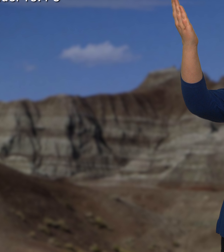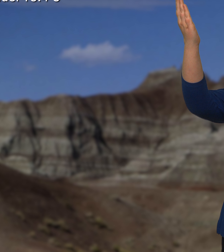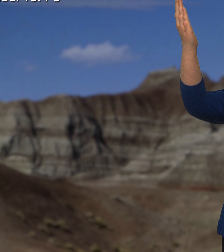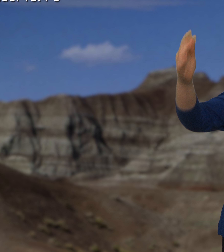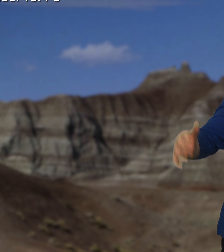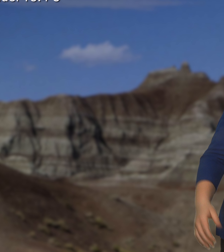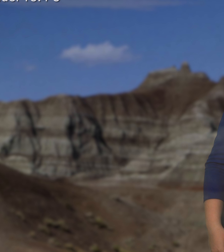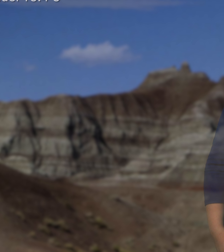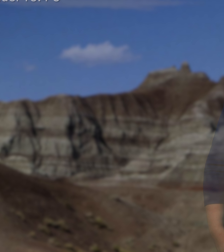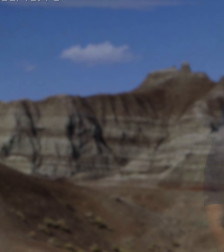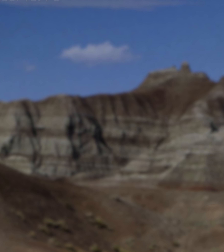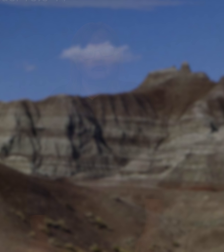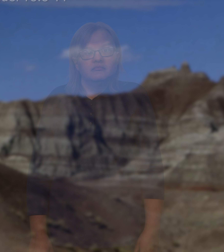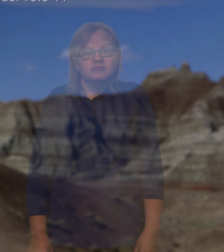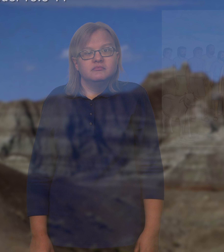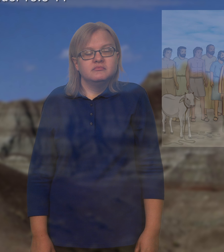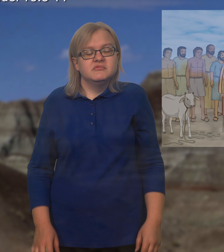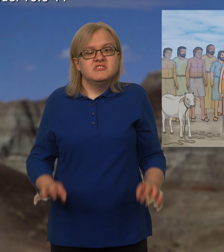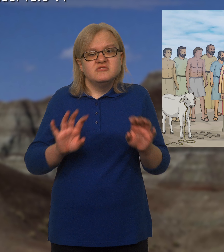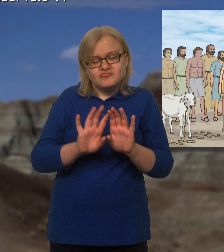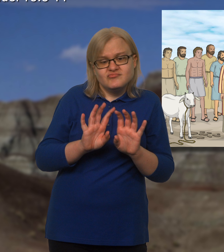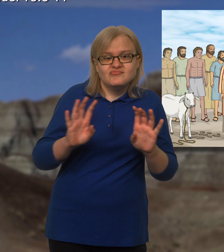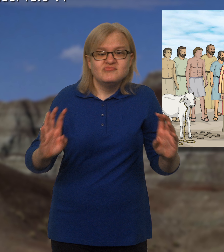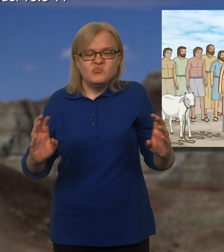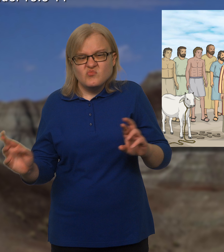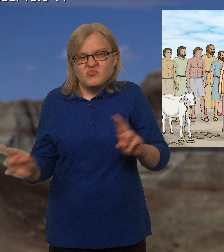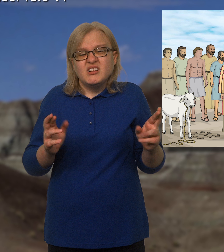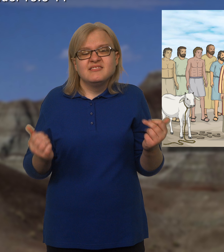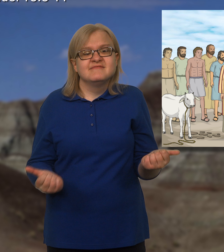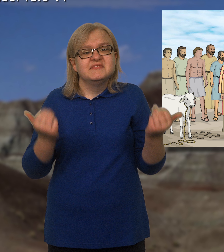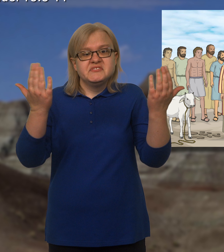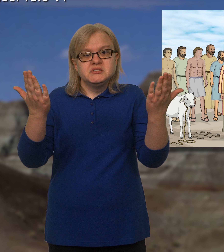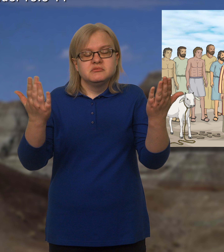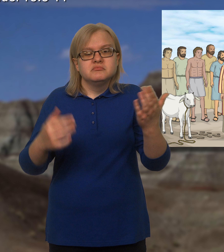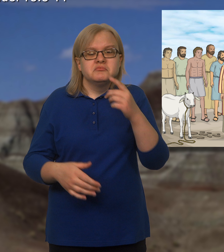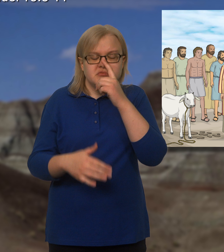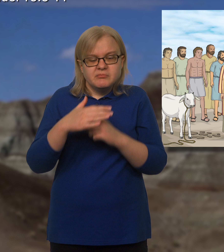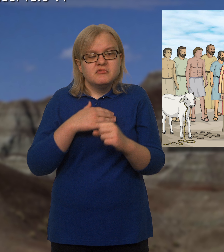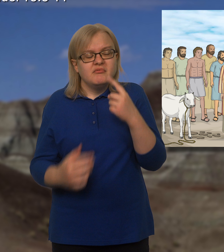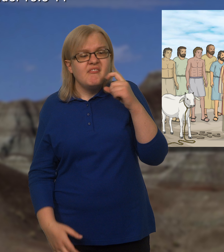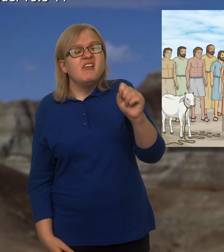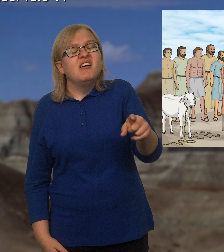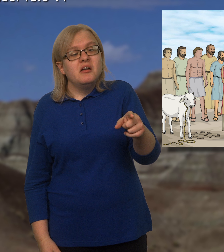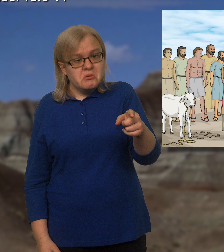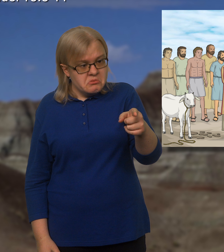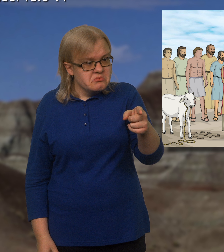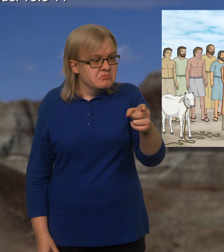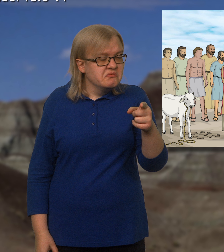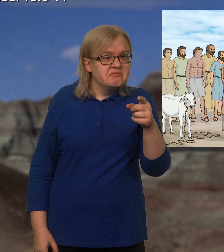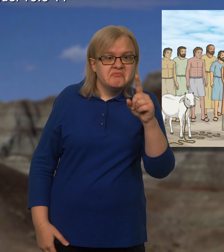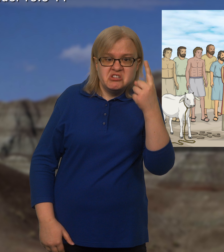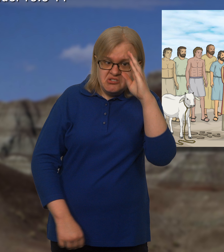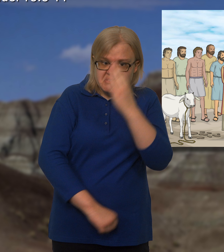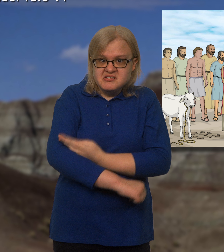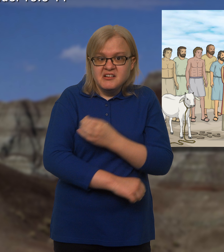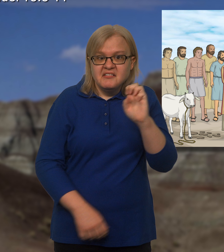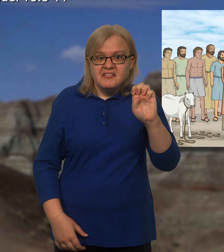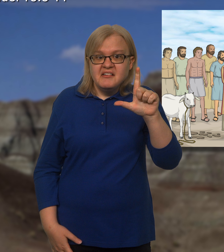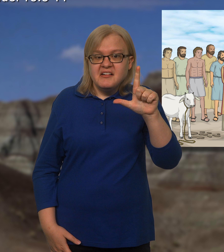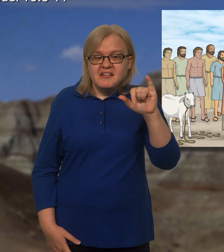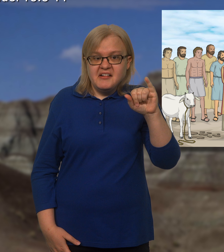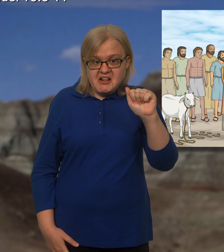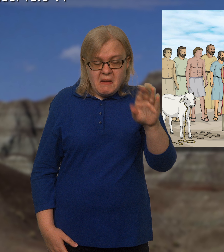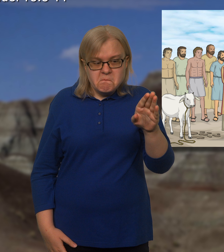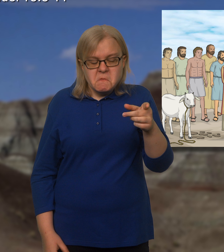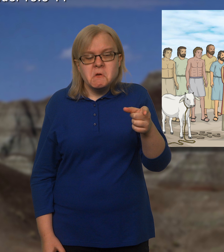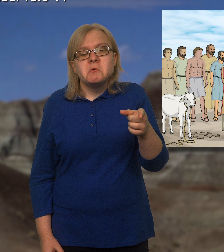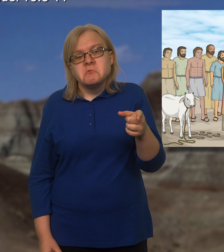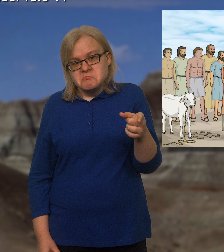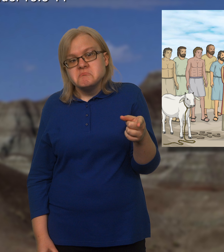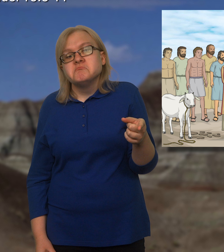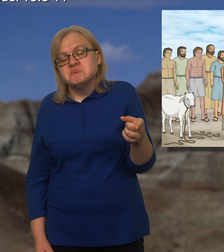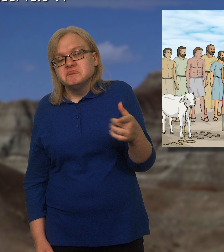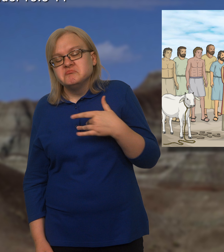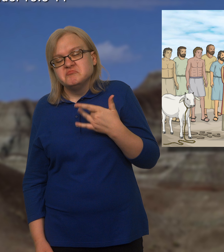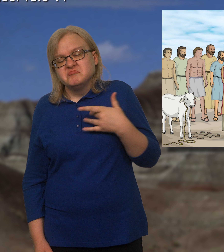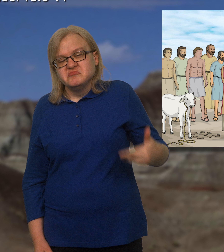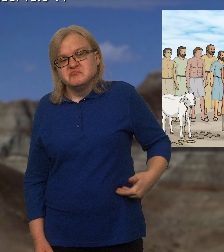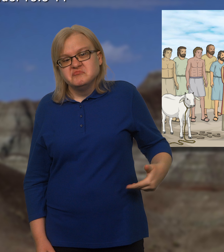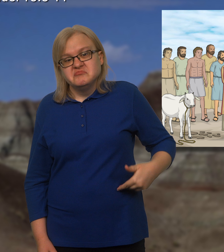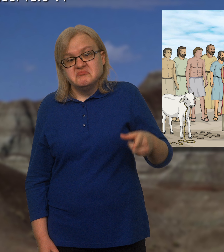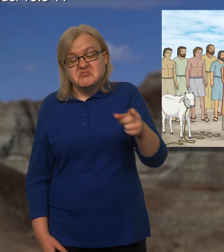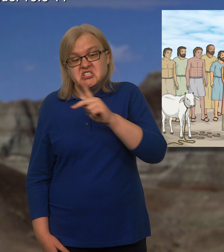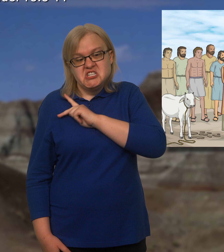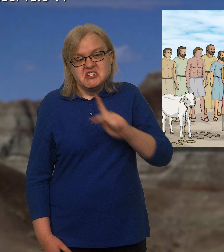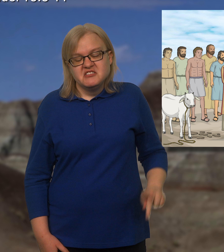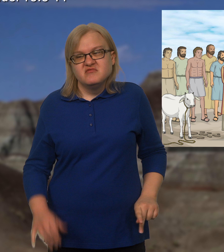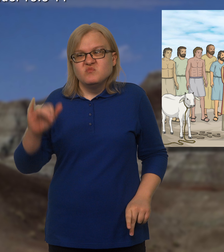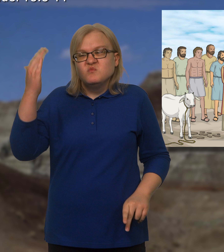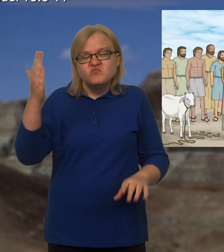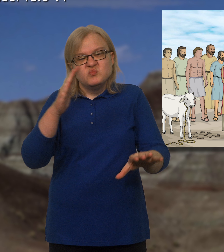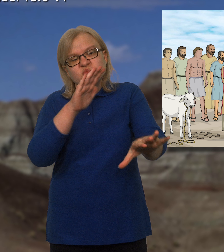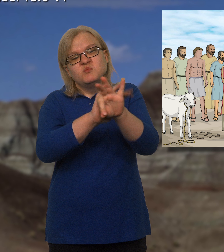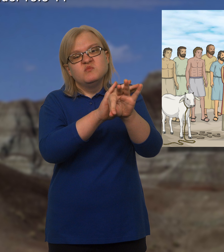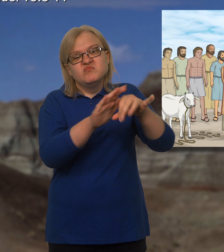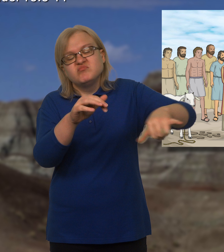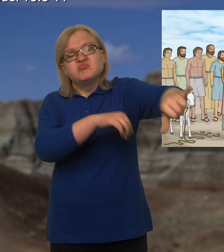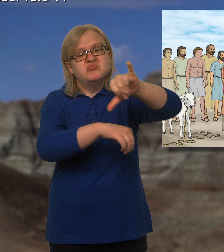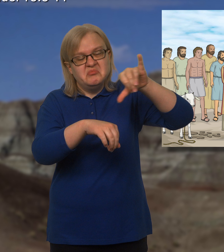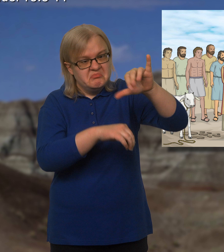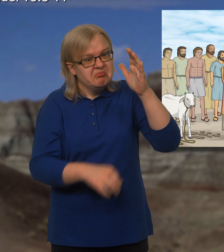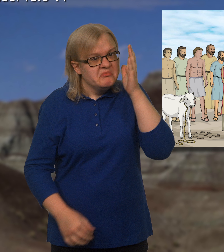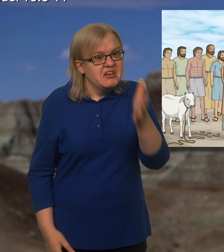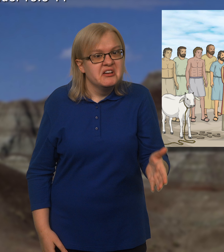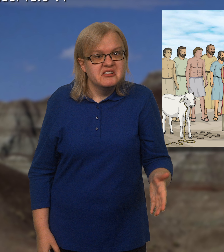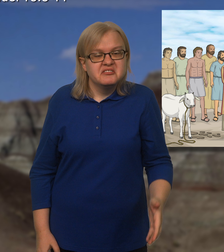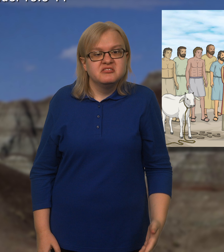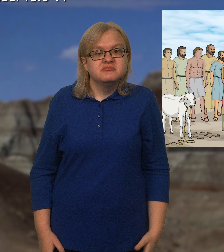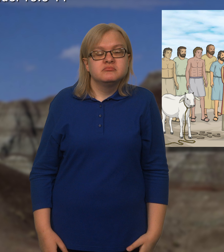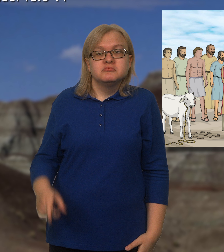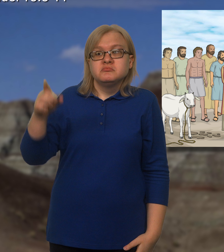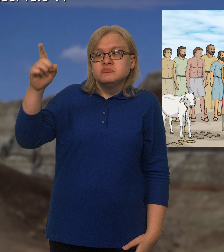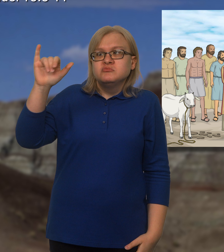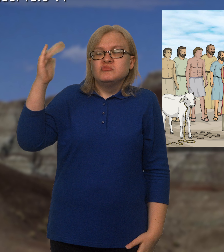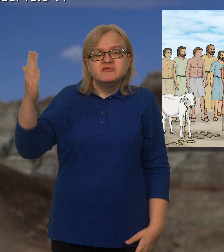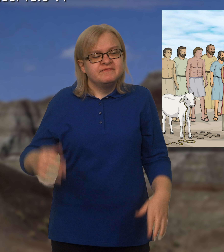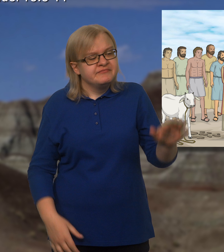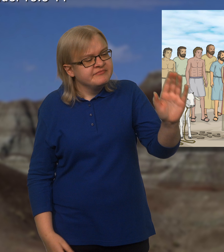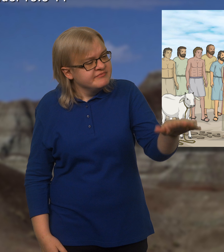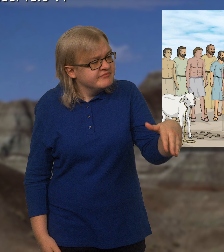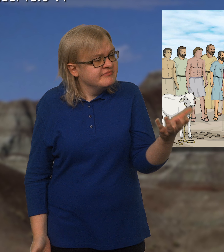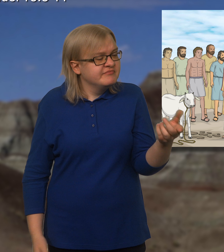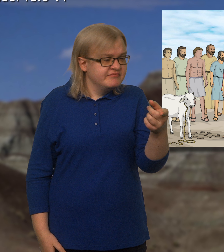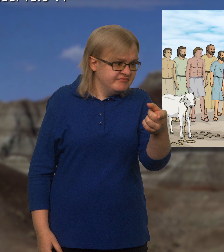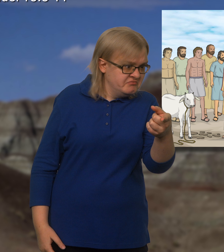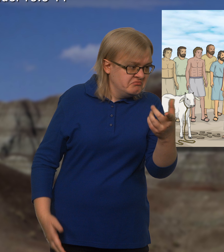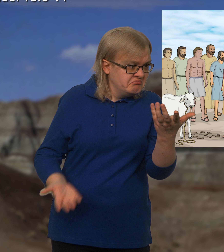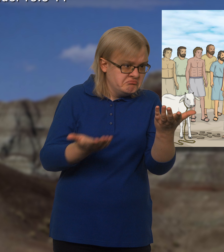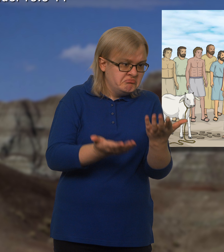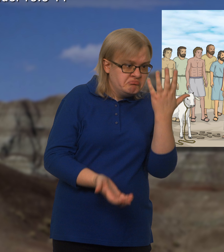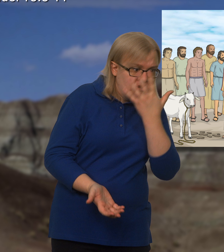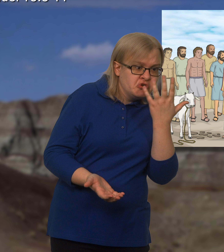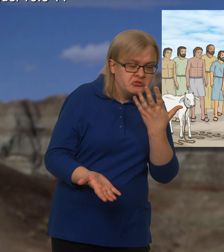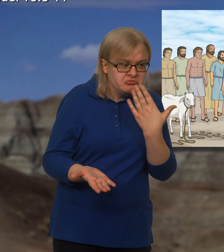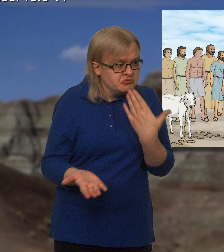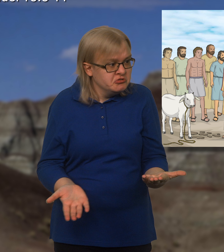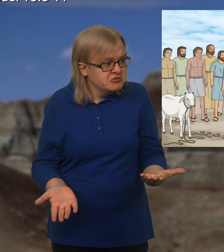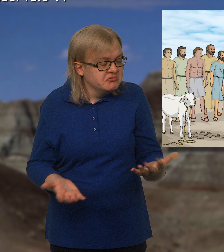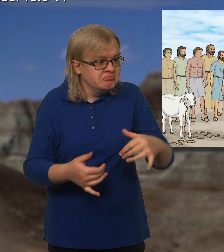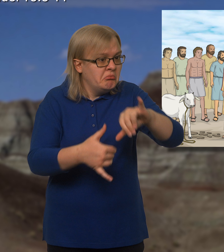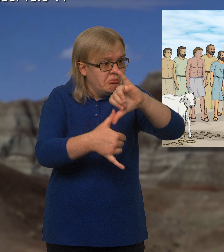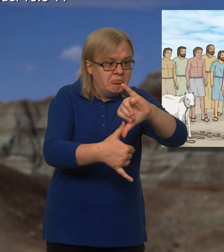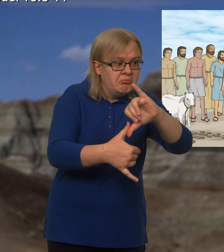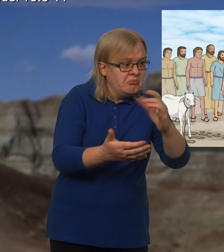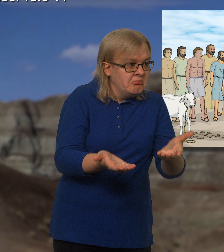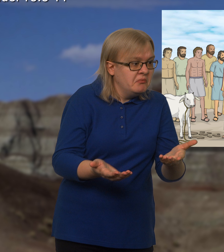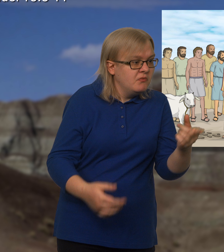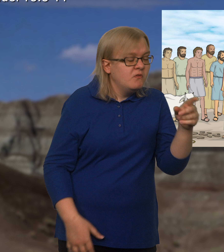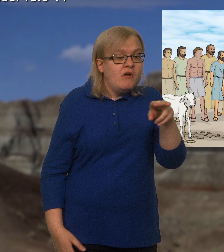When they arrived, Samuel saw Eliab and said, “Surely here before the LORD is His anointed.”